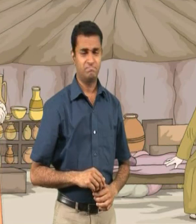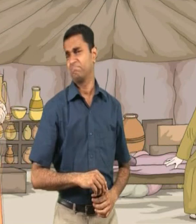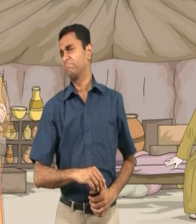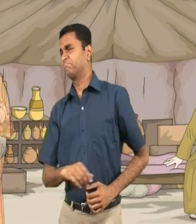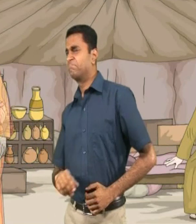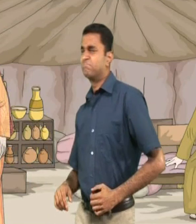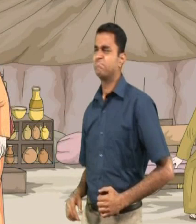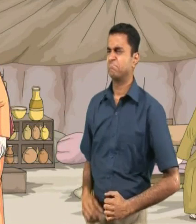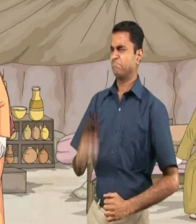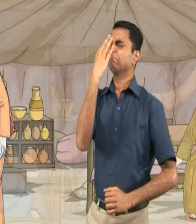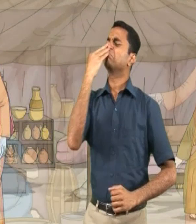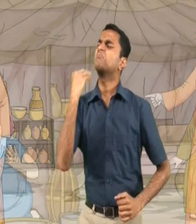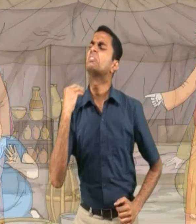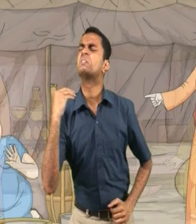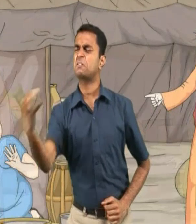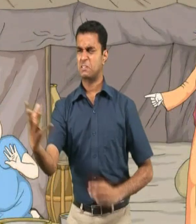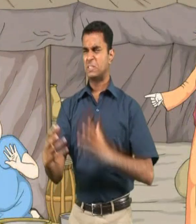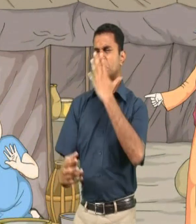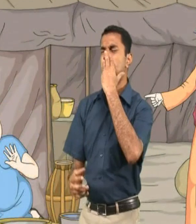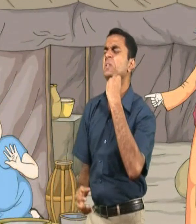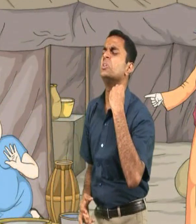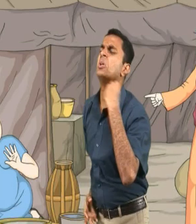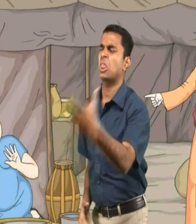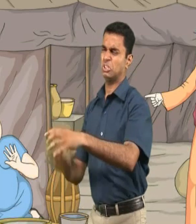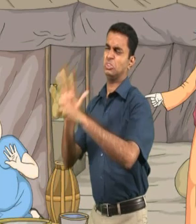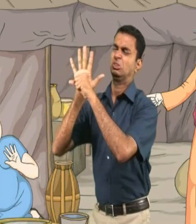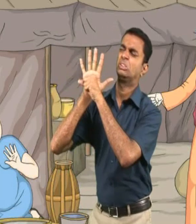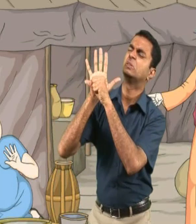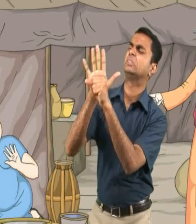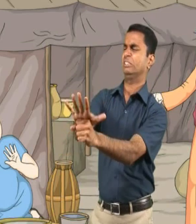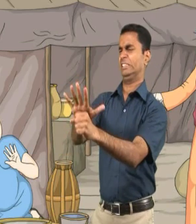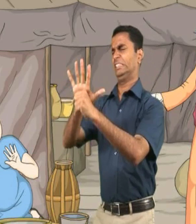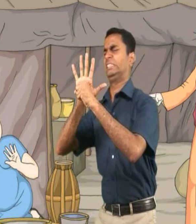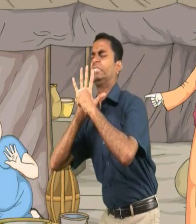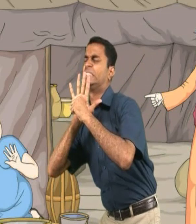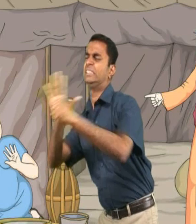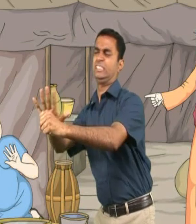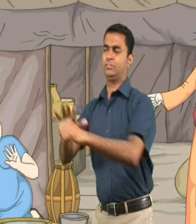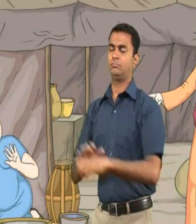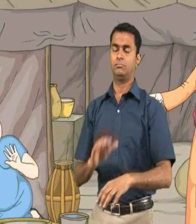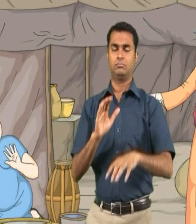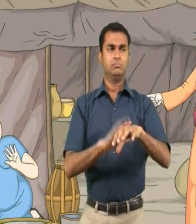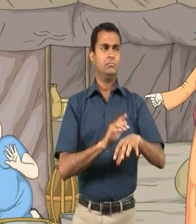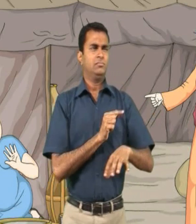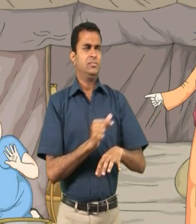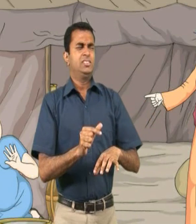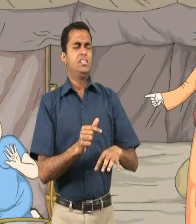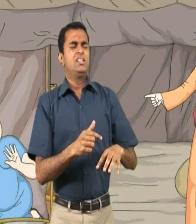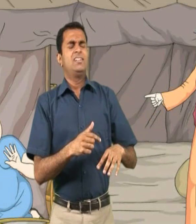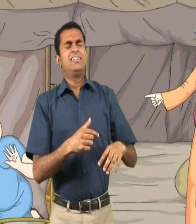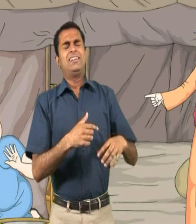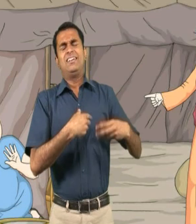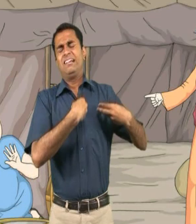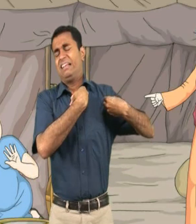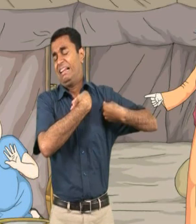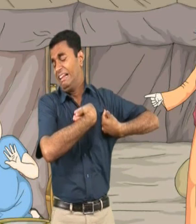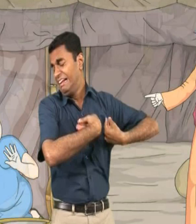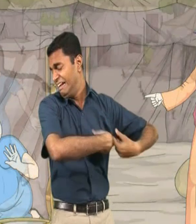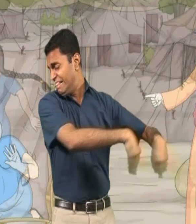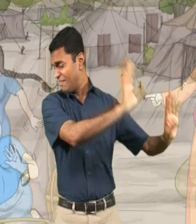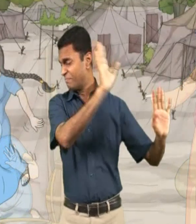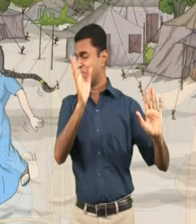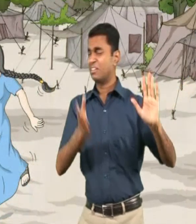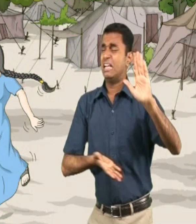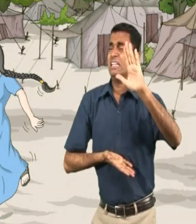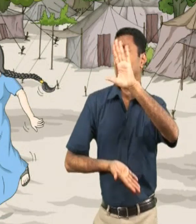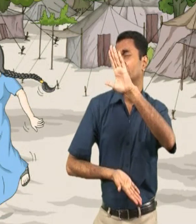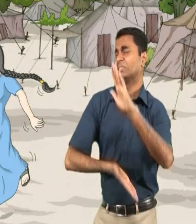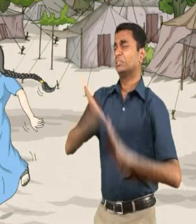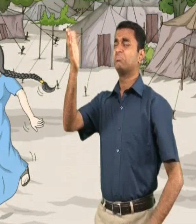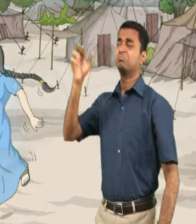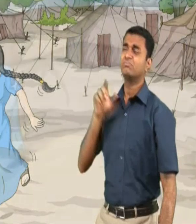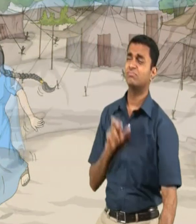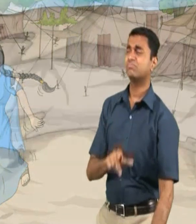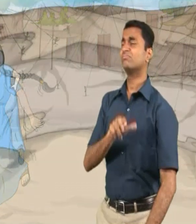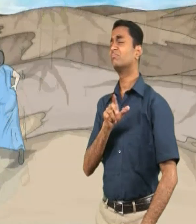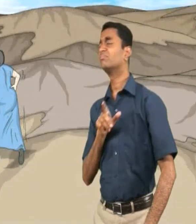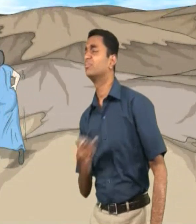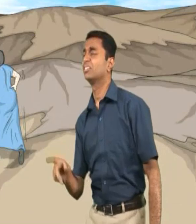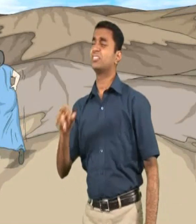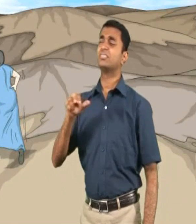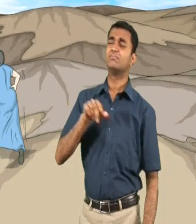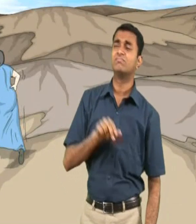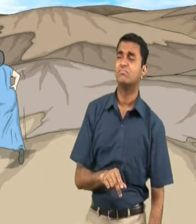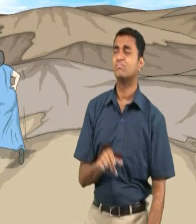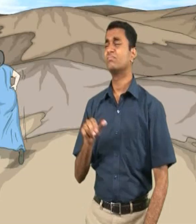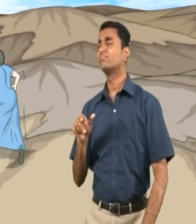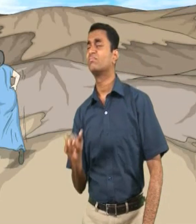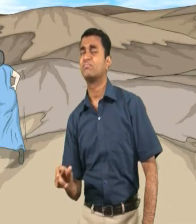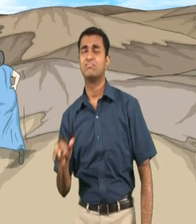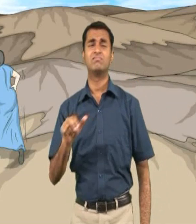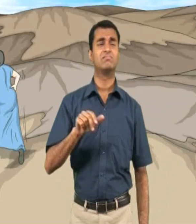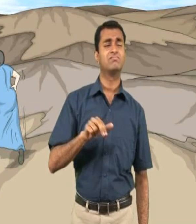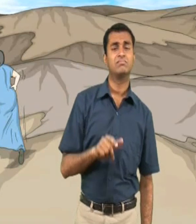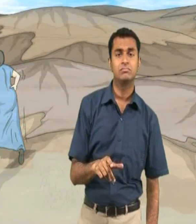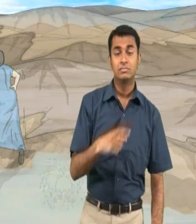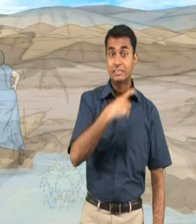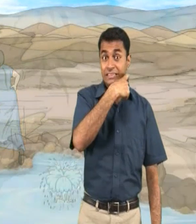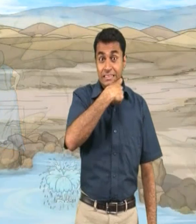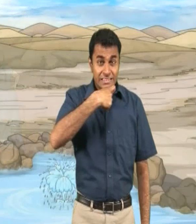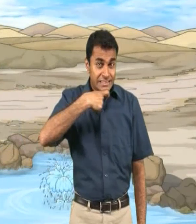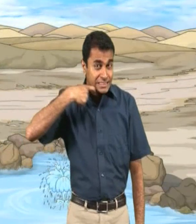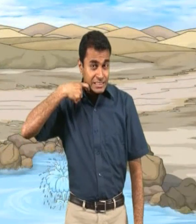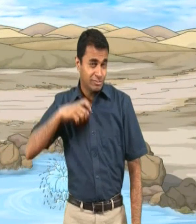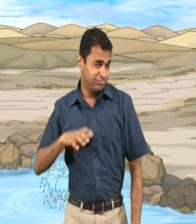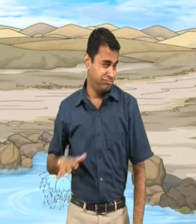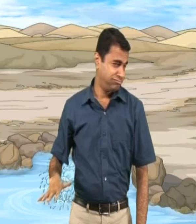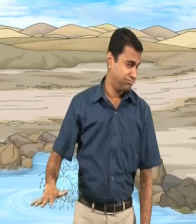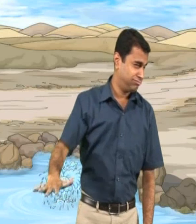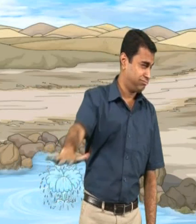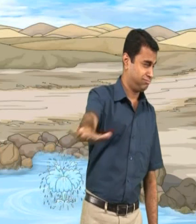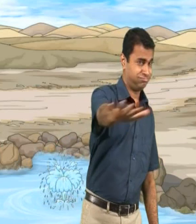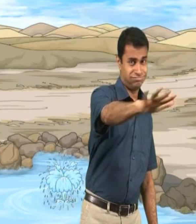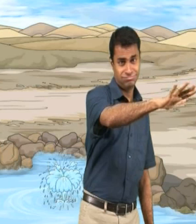Then Sarai treated Hagar so harshly that she fled from her.